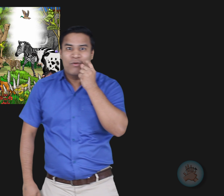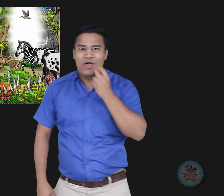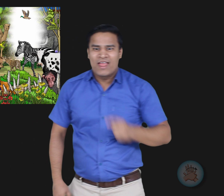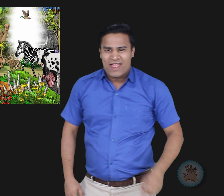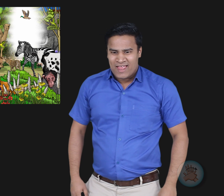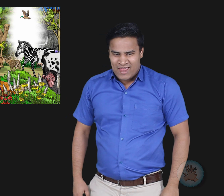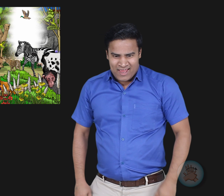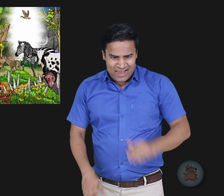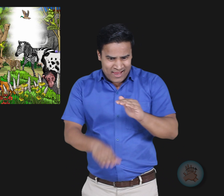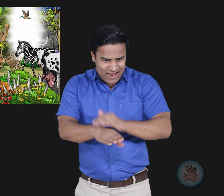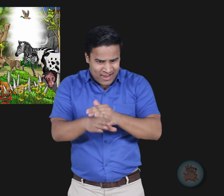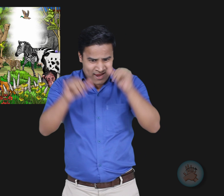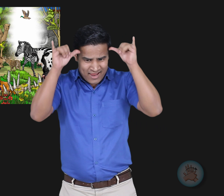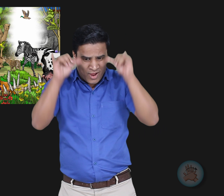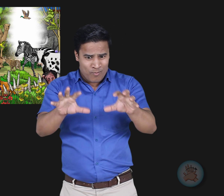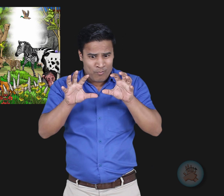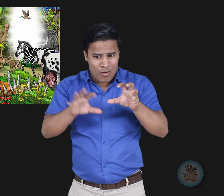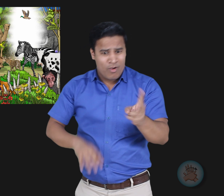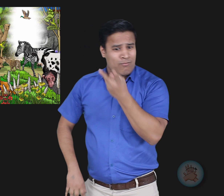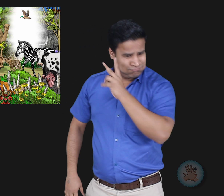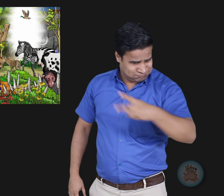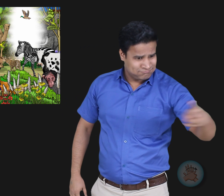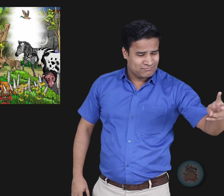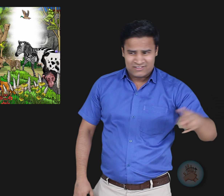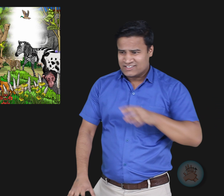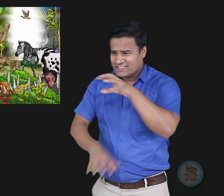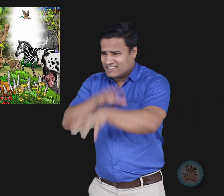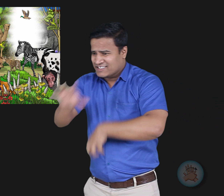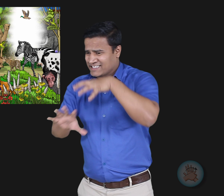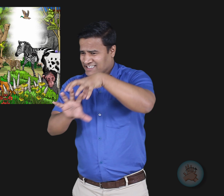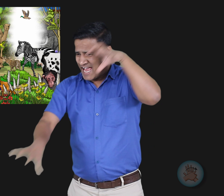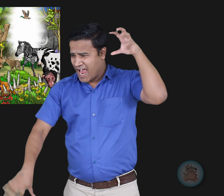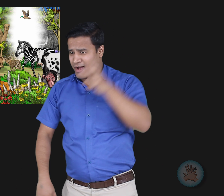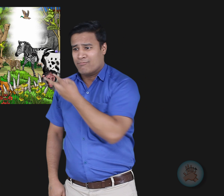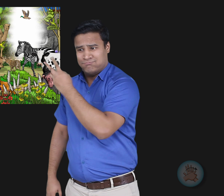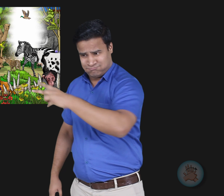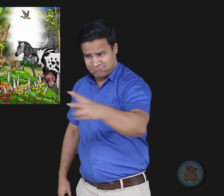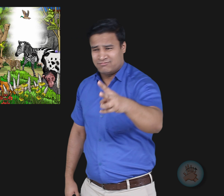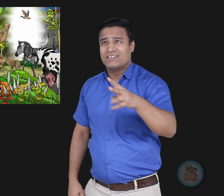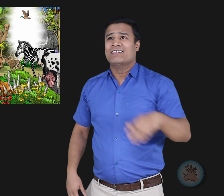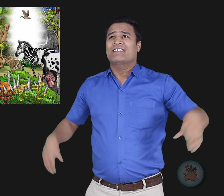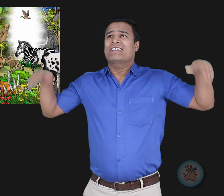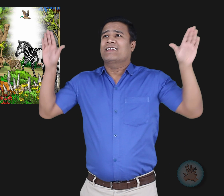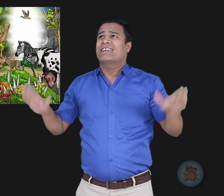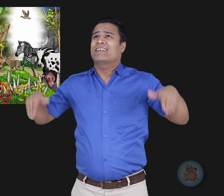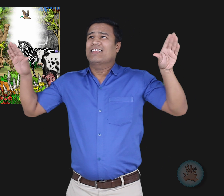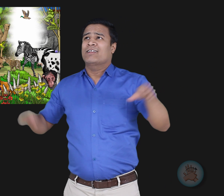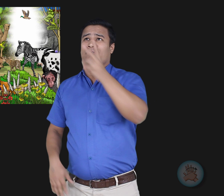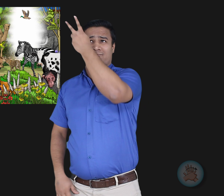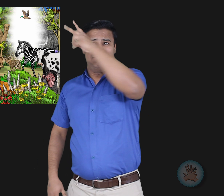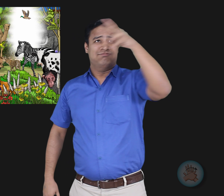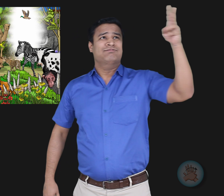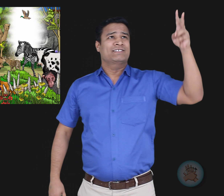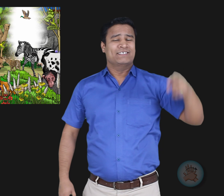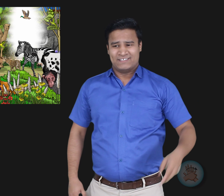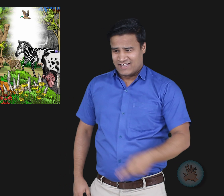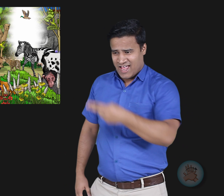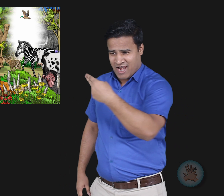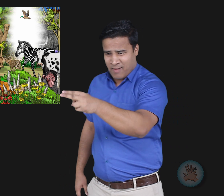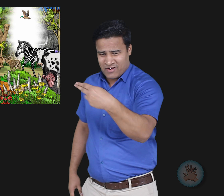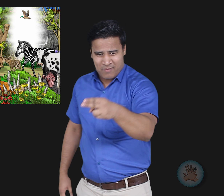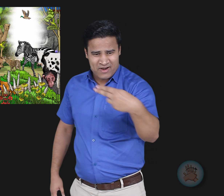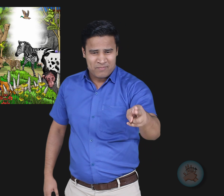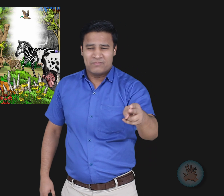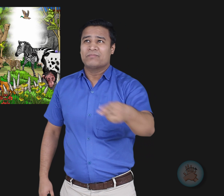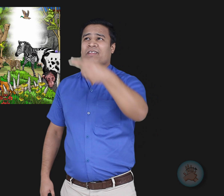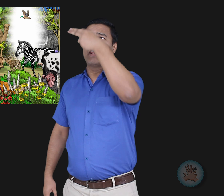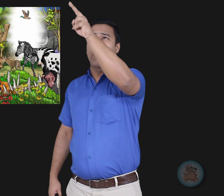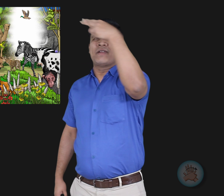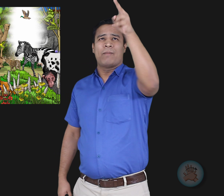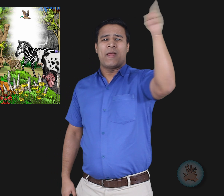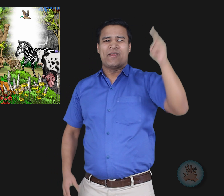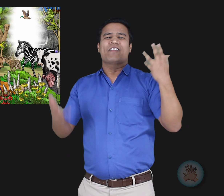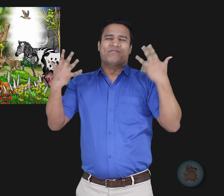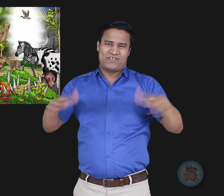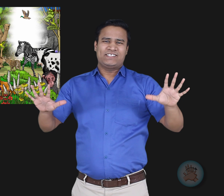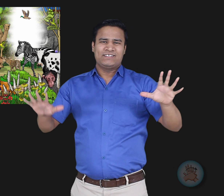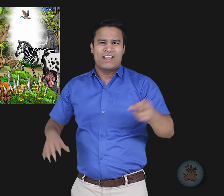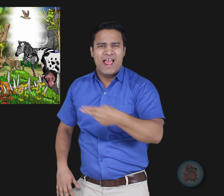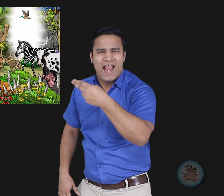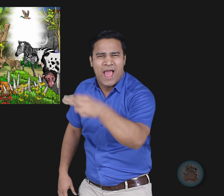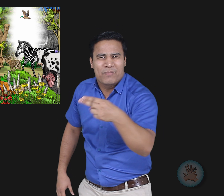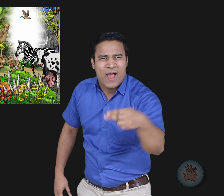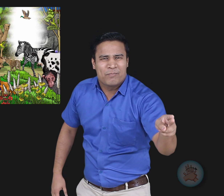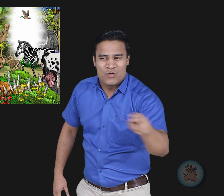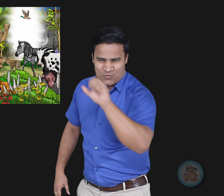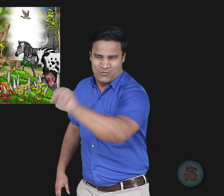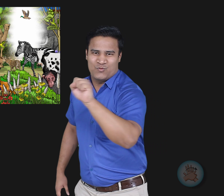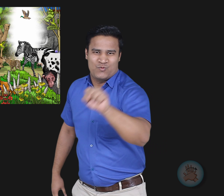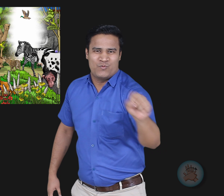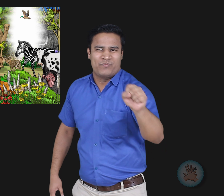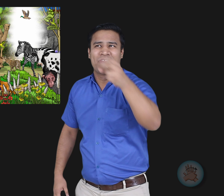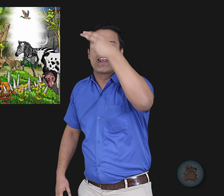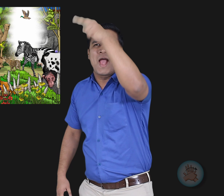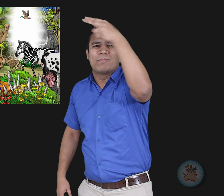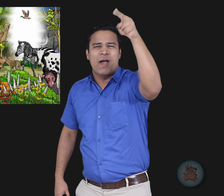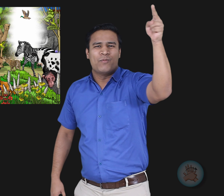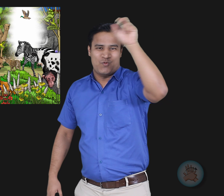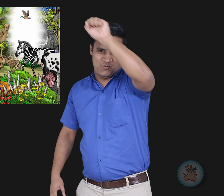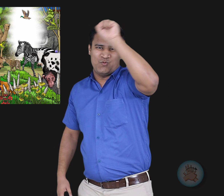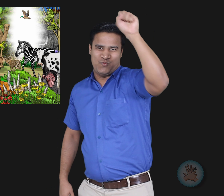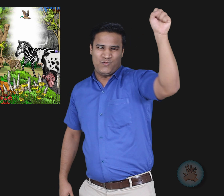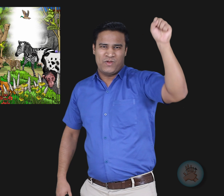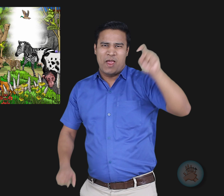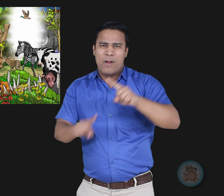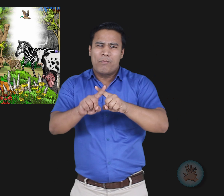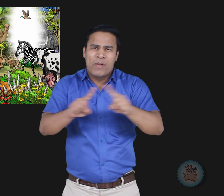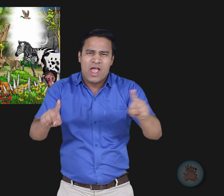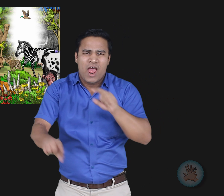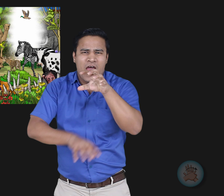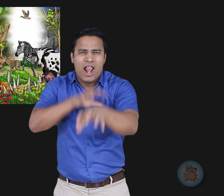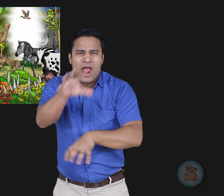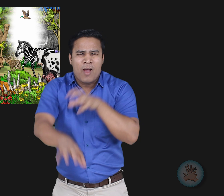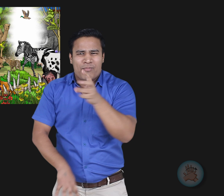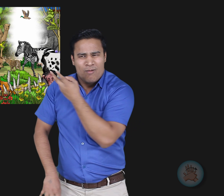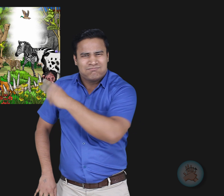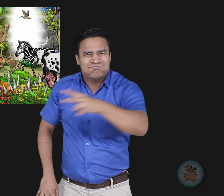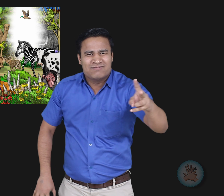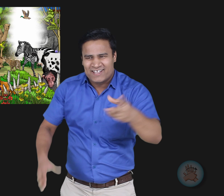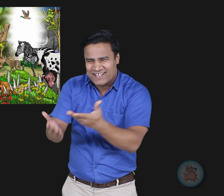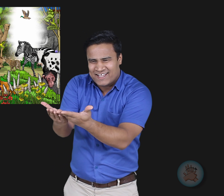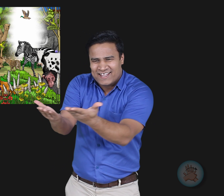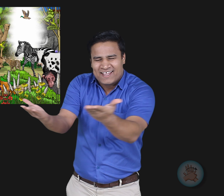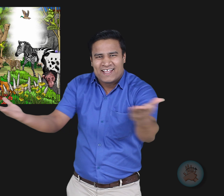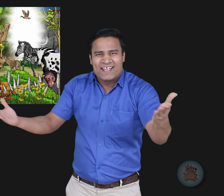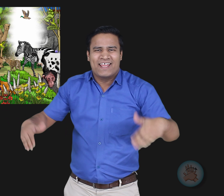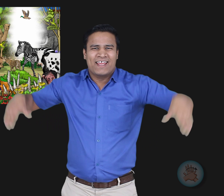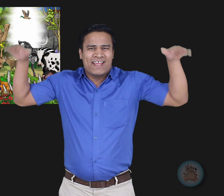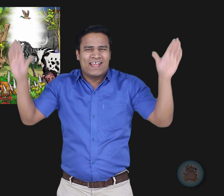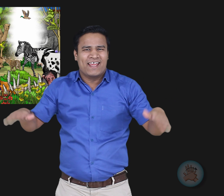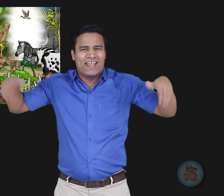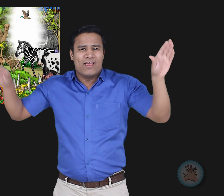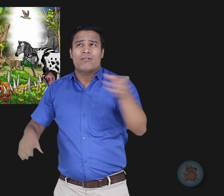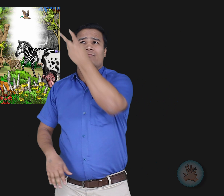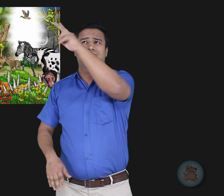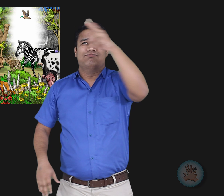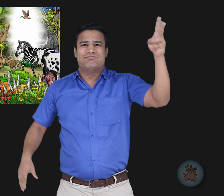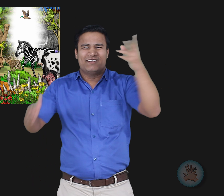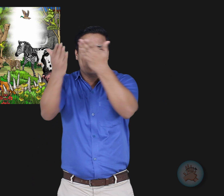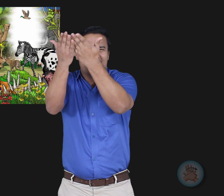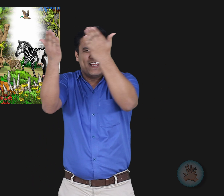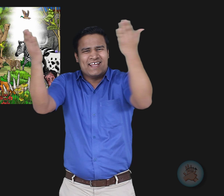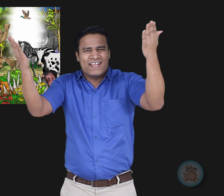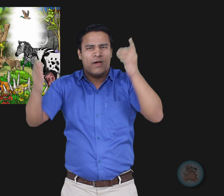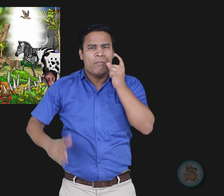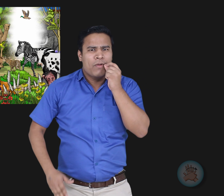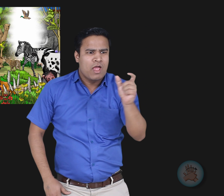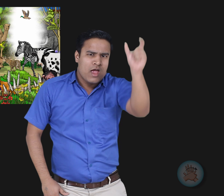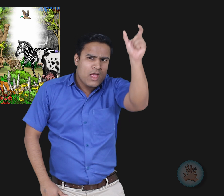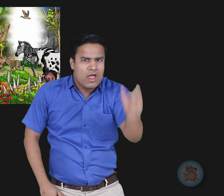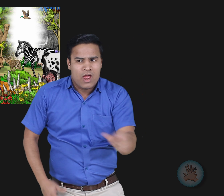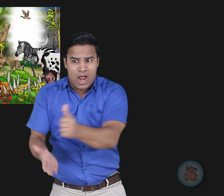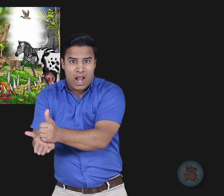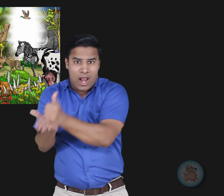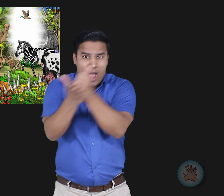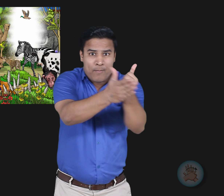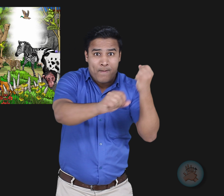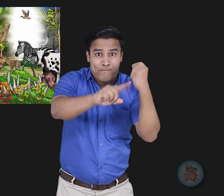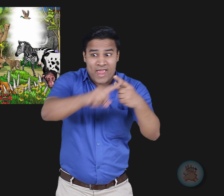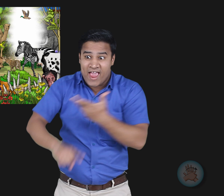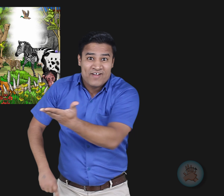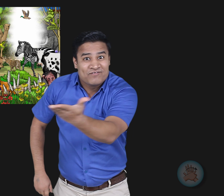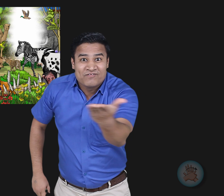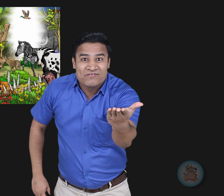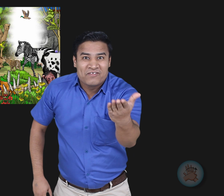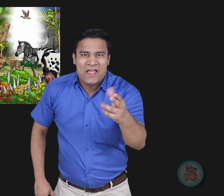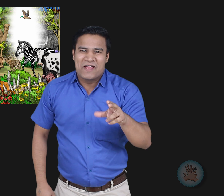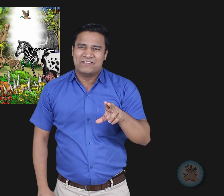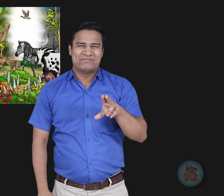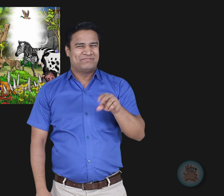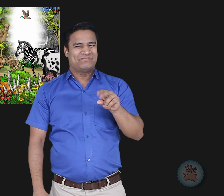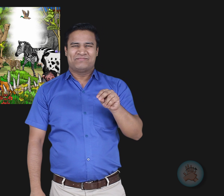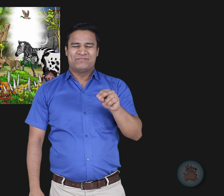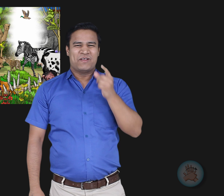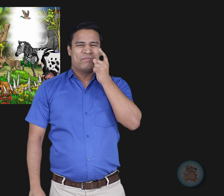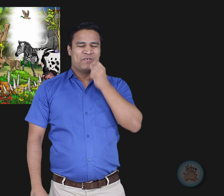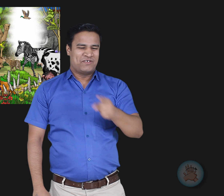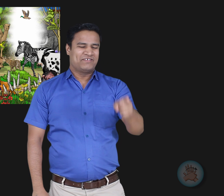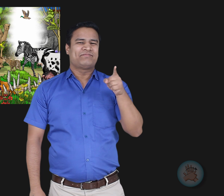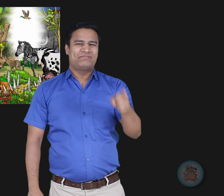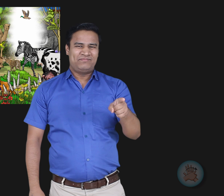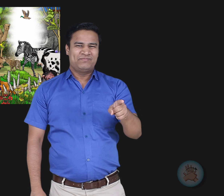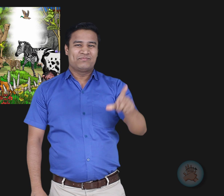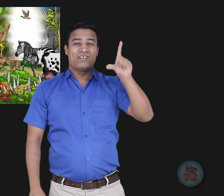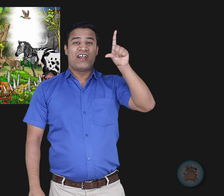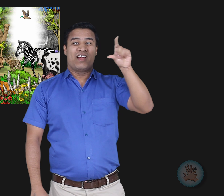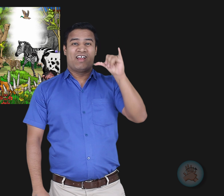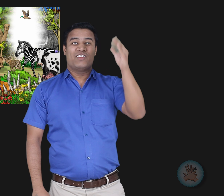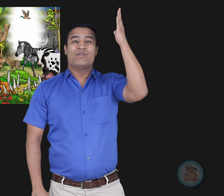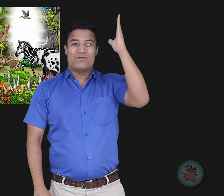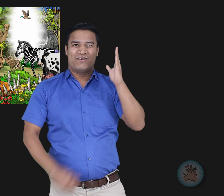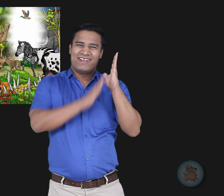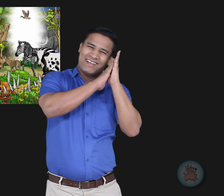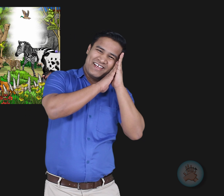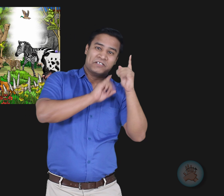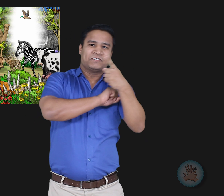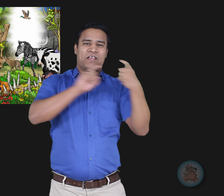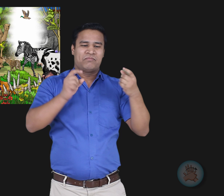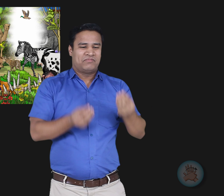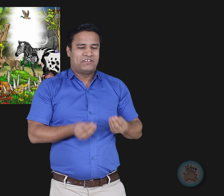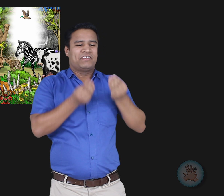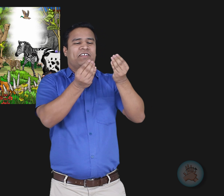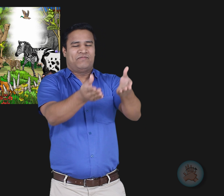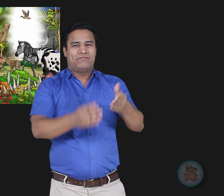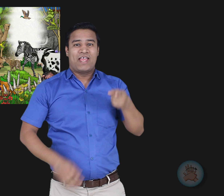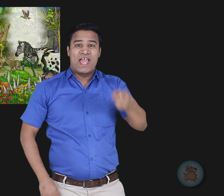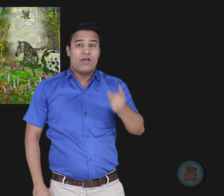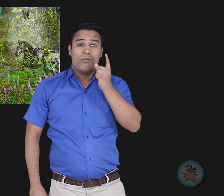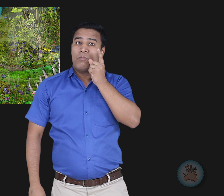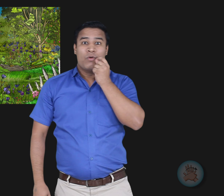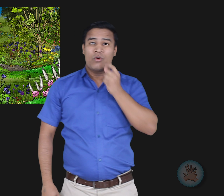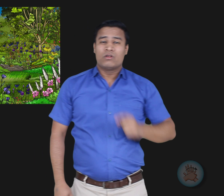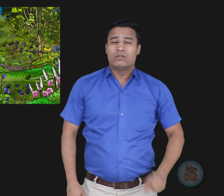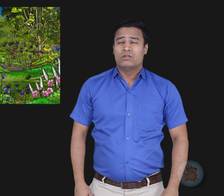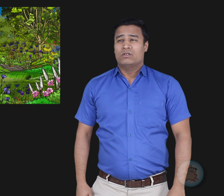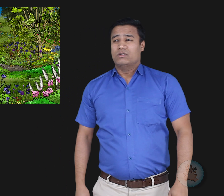The man gave names to all the livestock, to the birds of the air, and to every beast of the field.